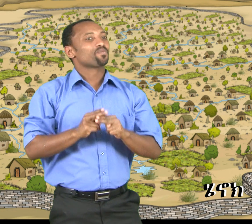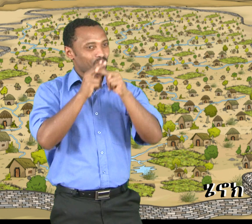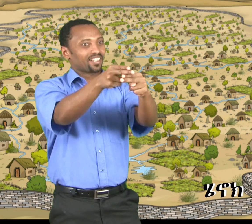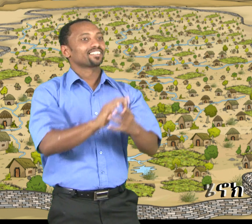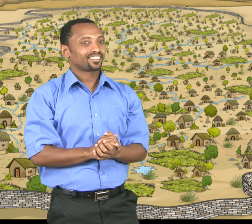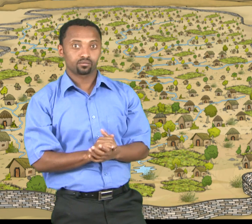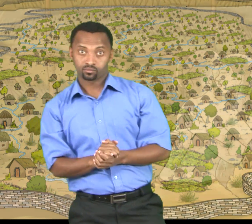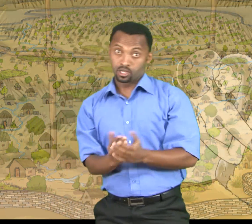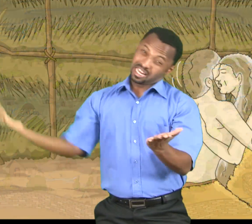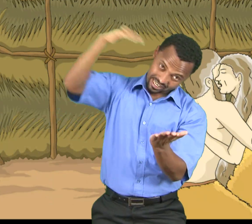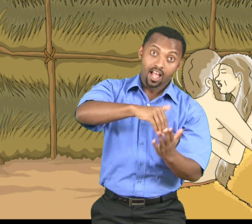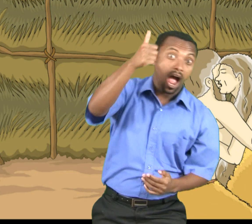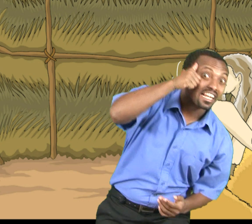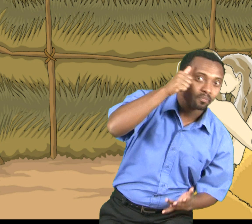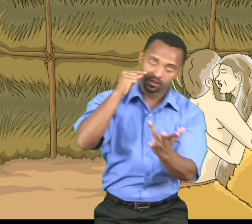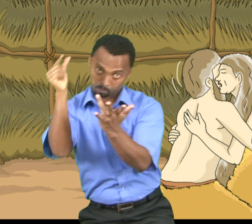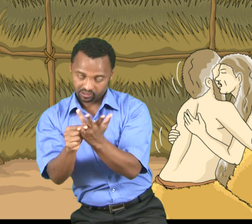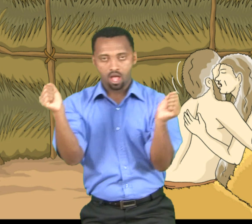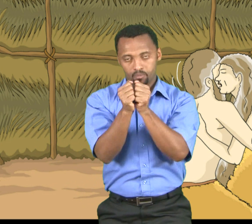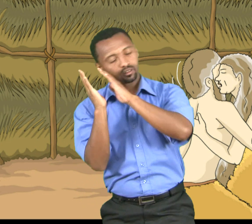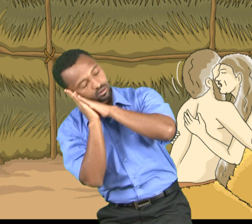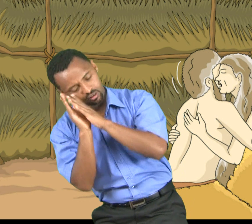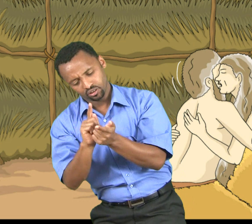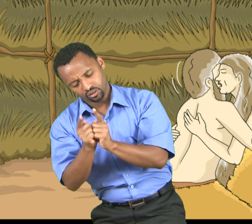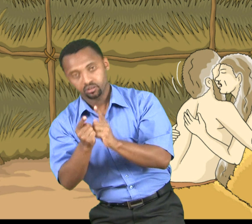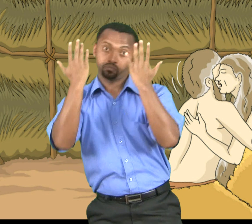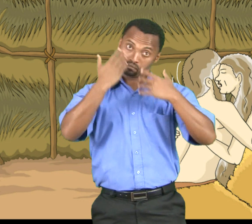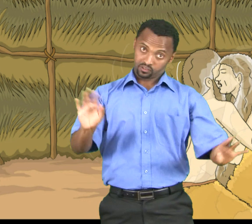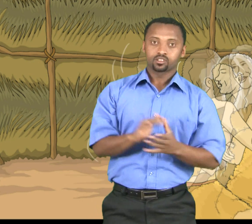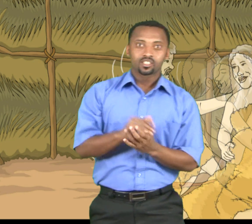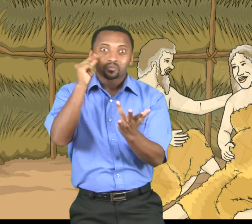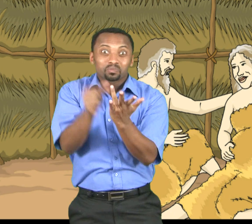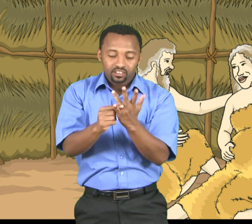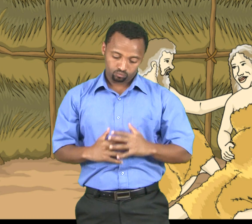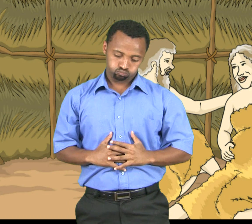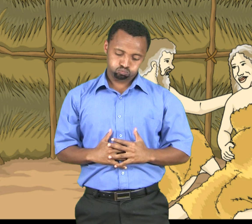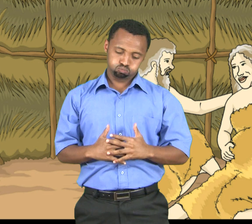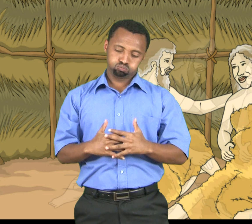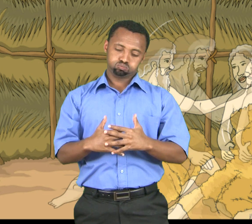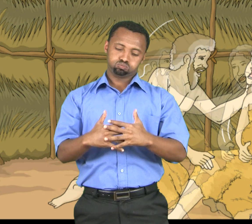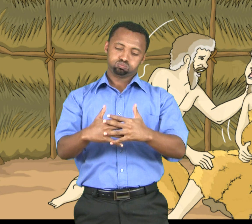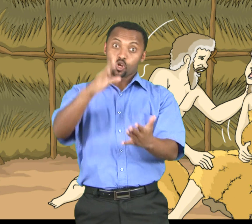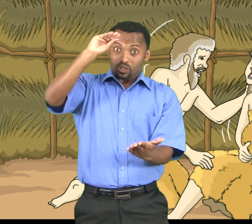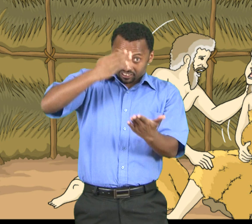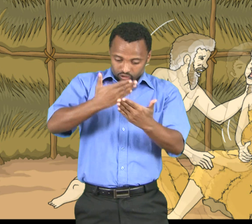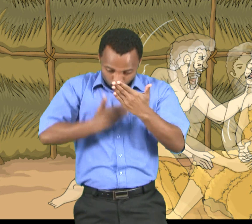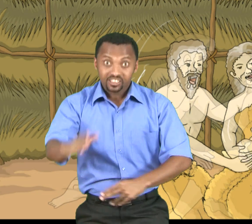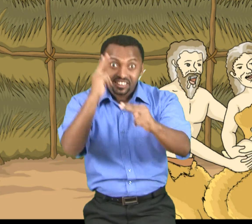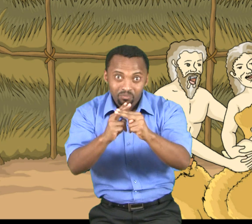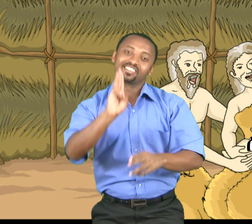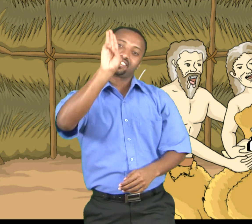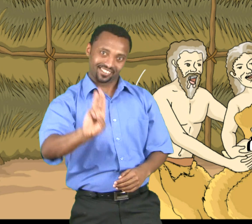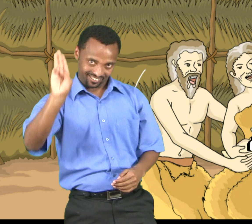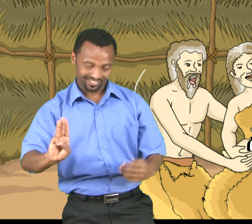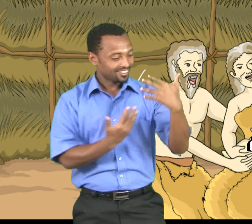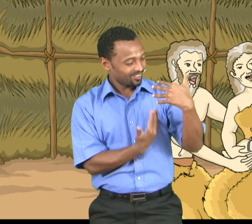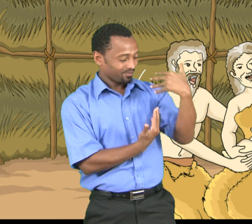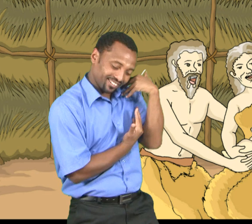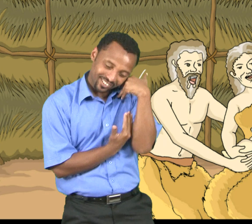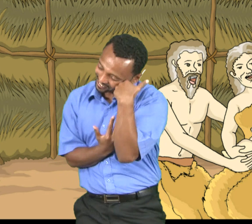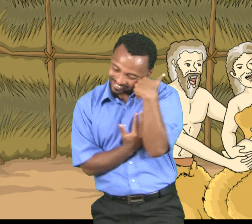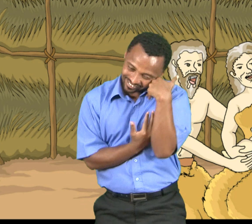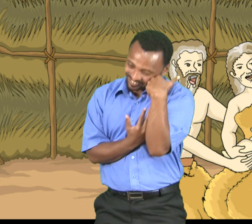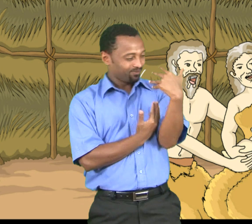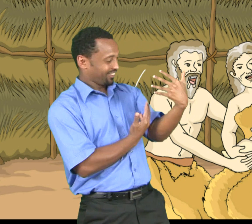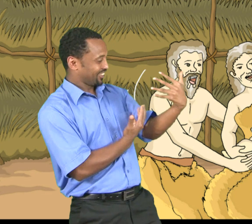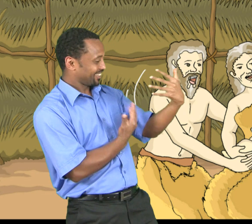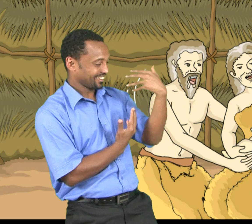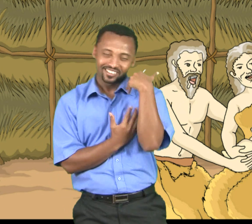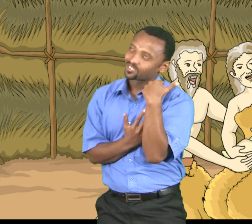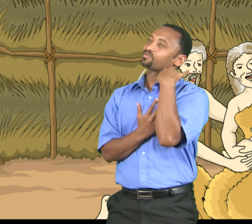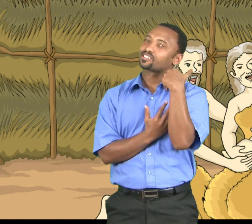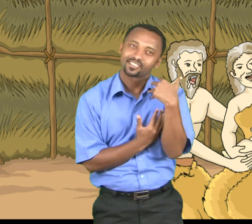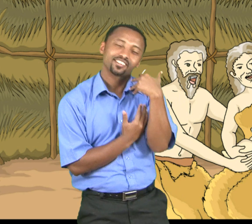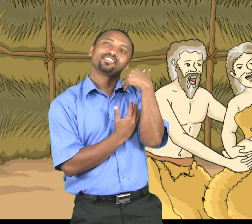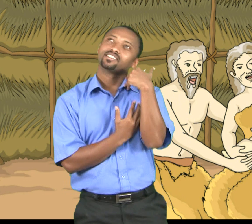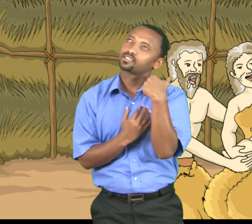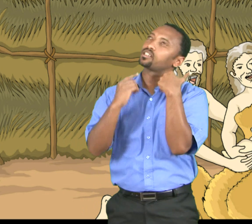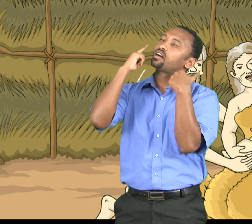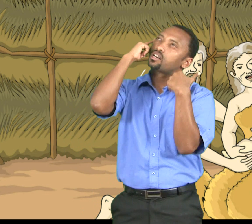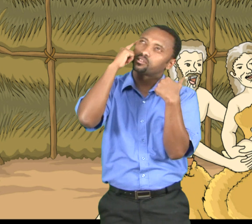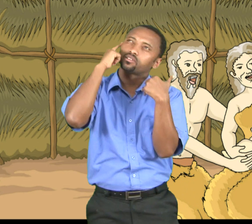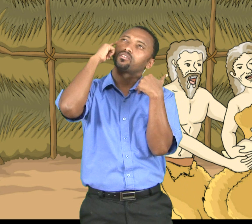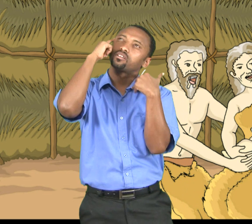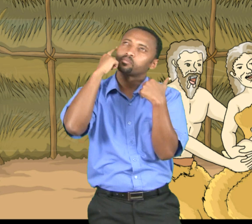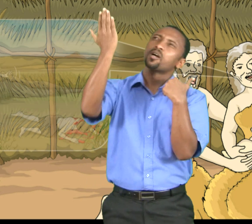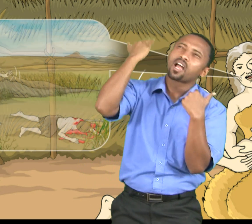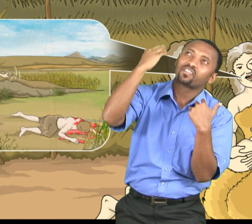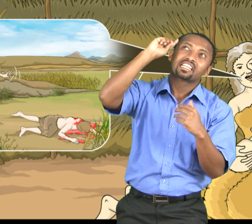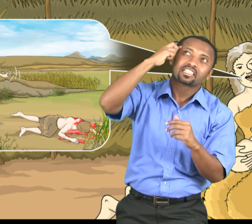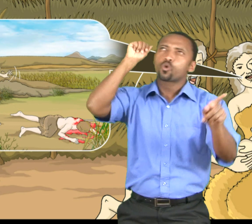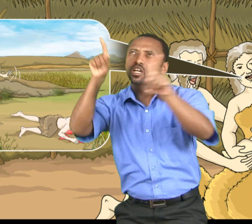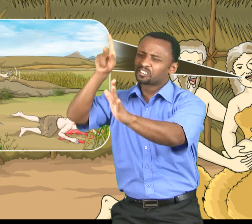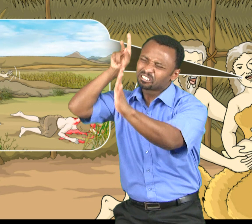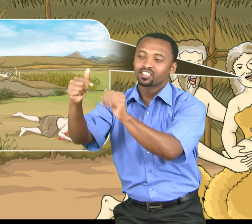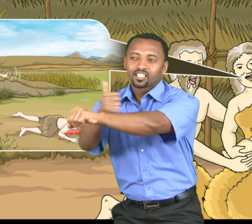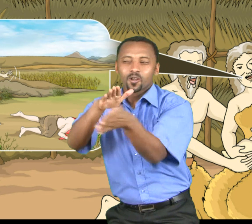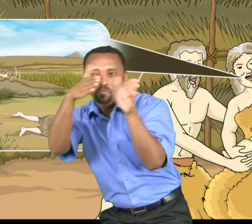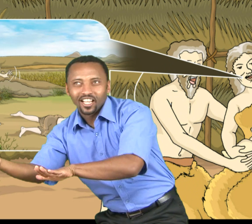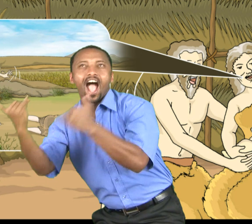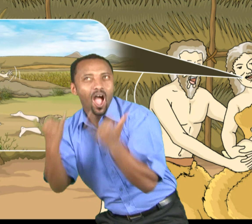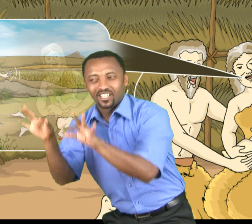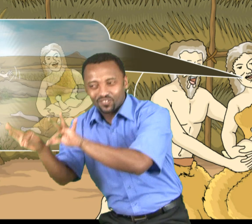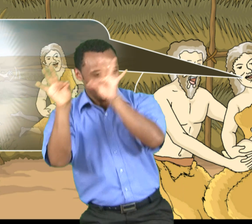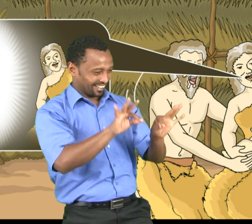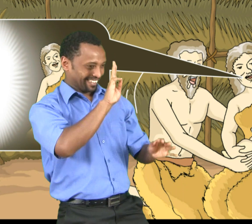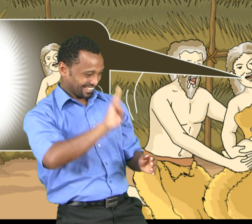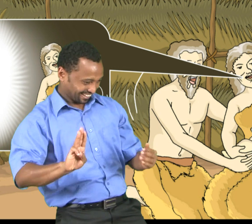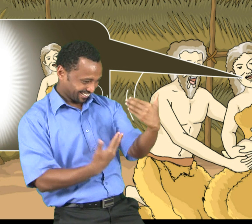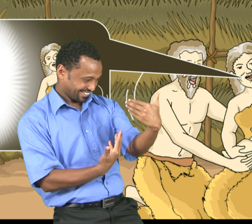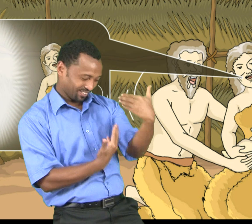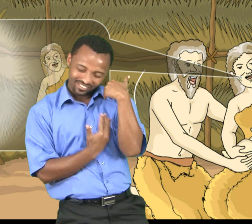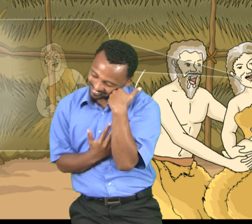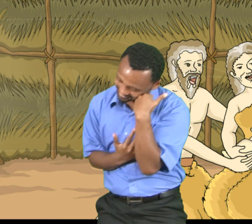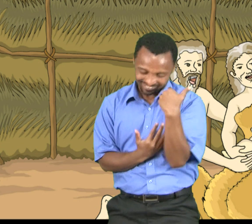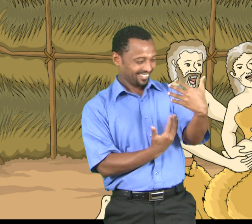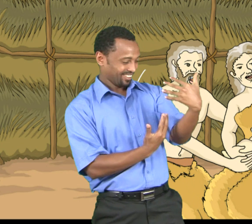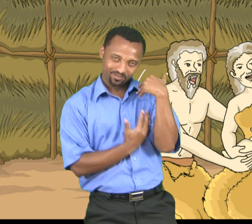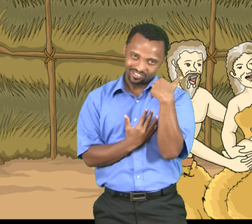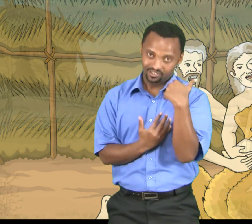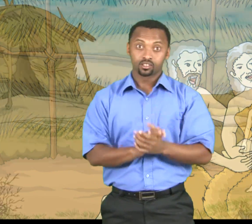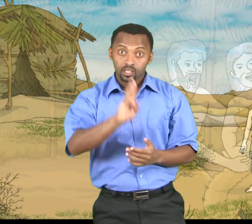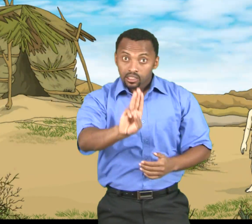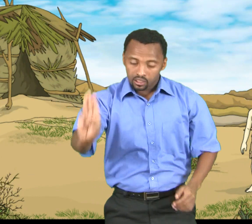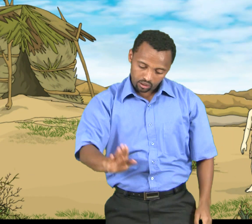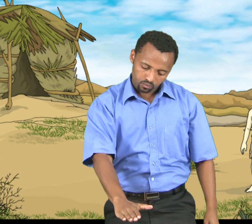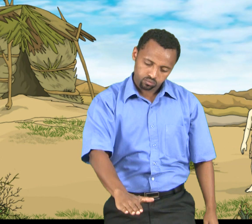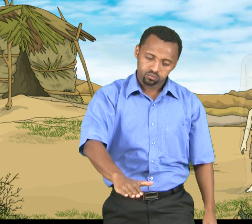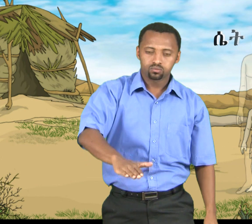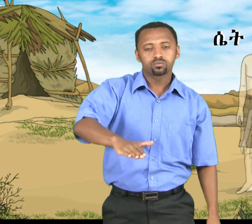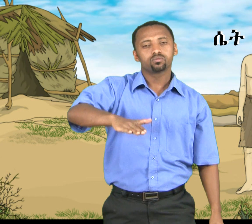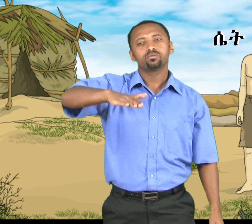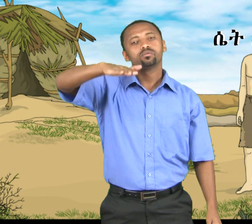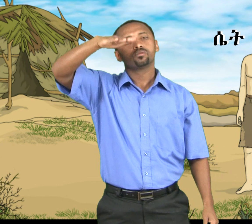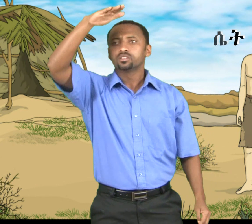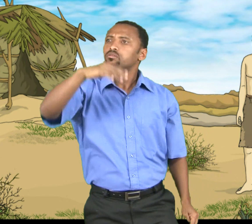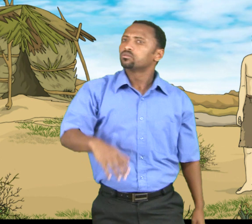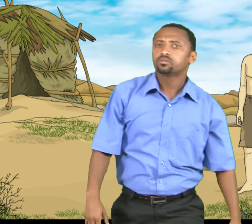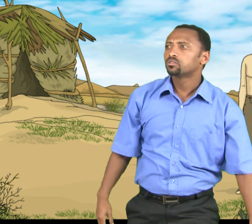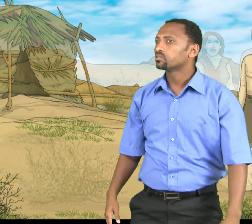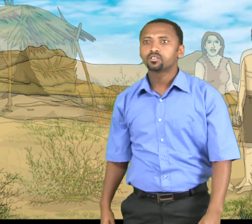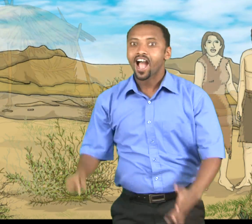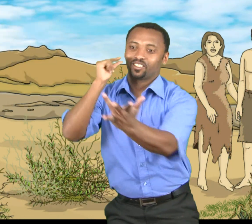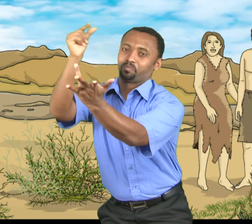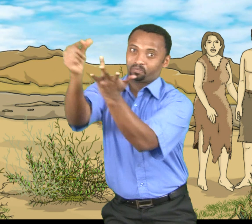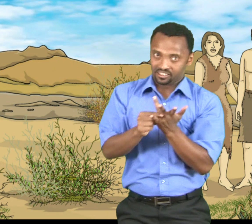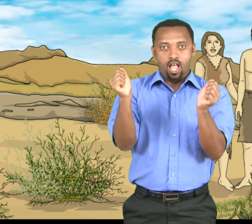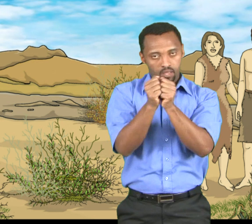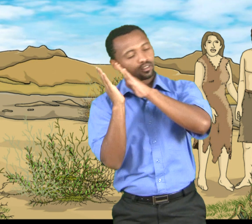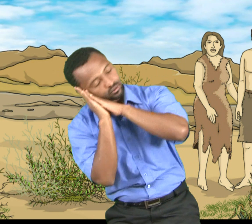And Adam again had relations with his wife, and she gave birth to a son and named him Seth, saying, “God has granted me another seed in place of Abel, since Cain killed him.”